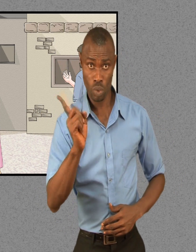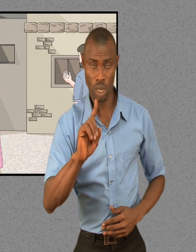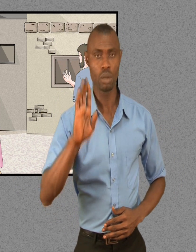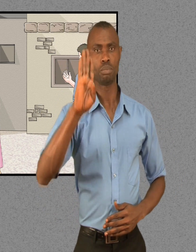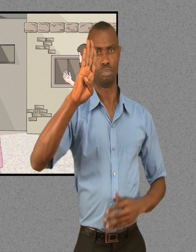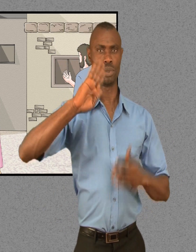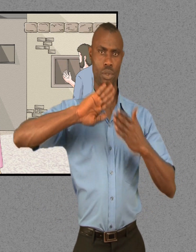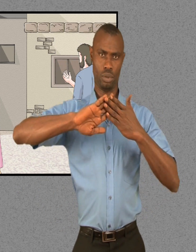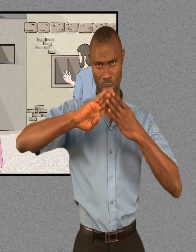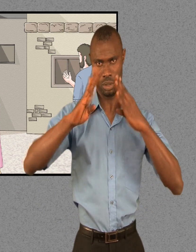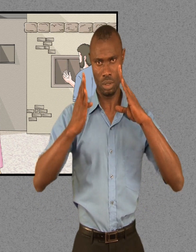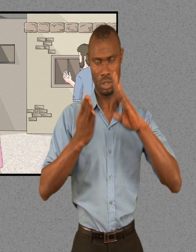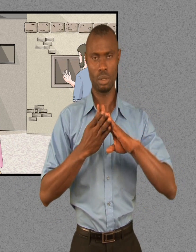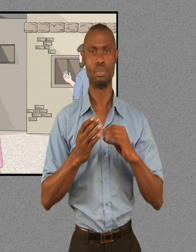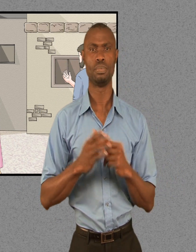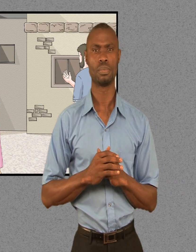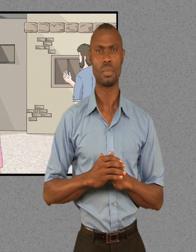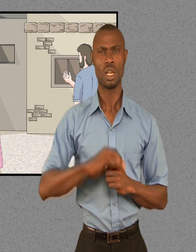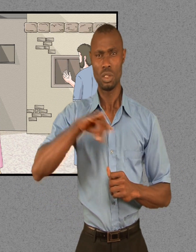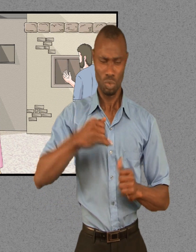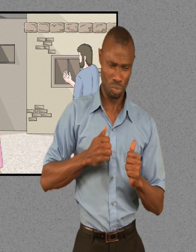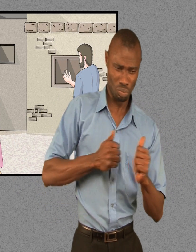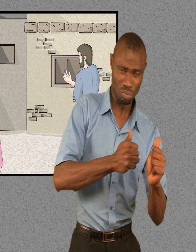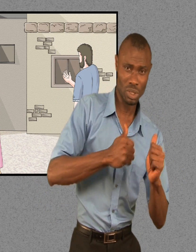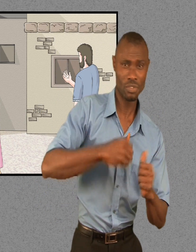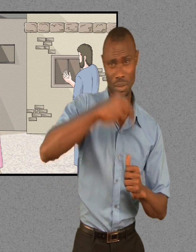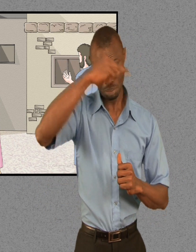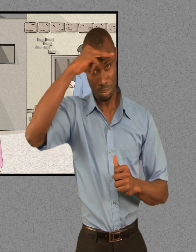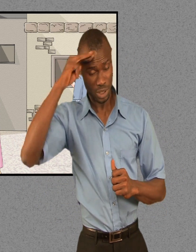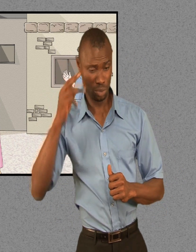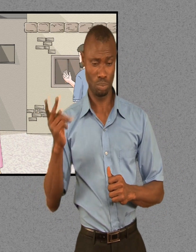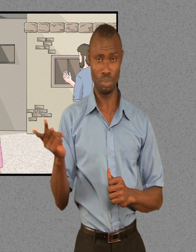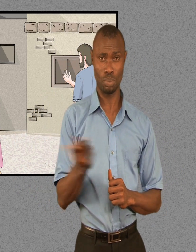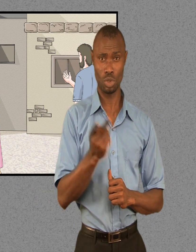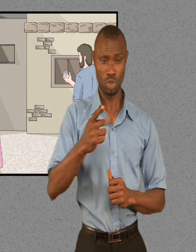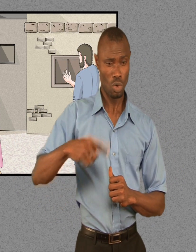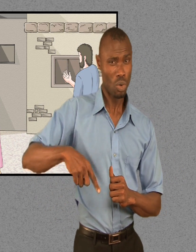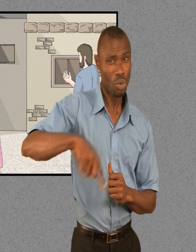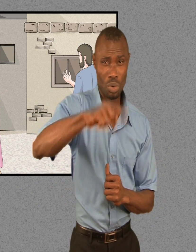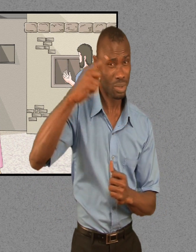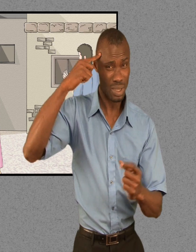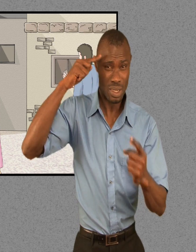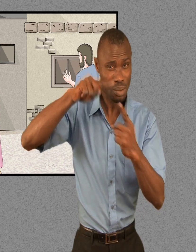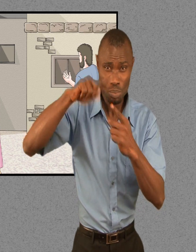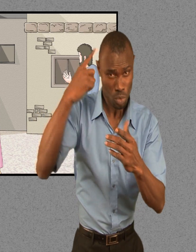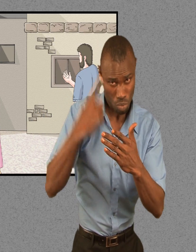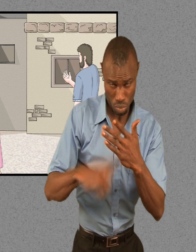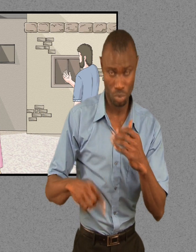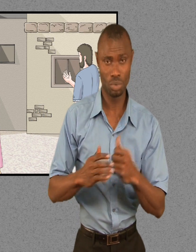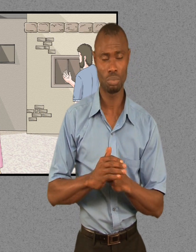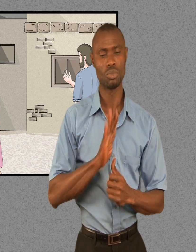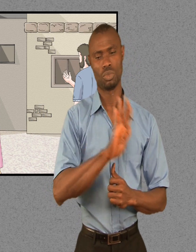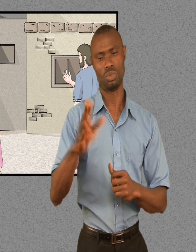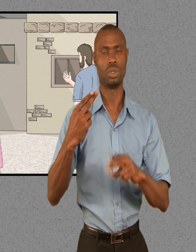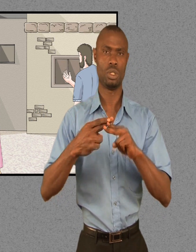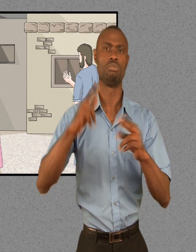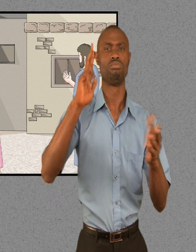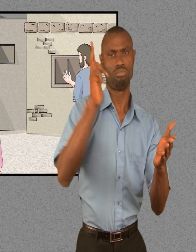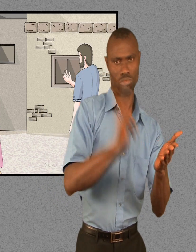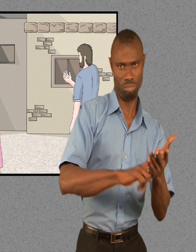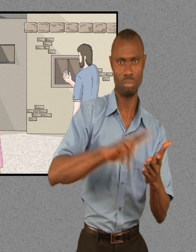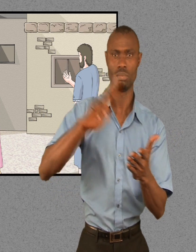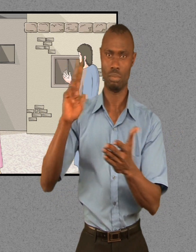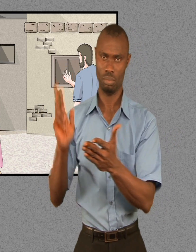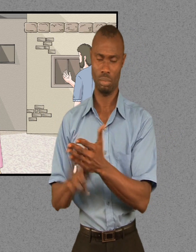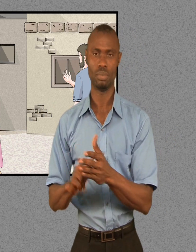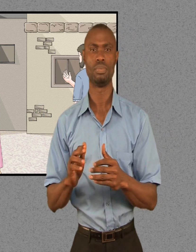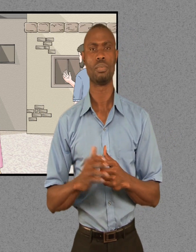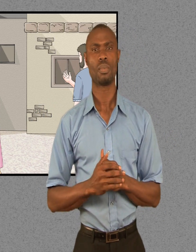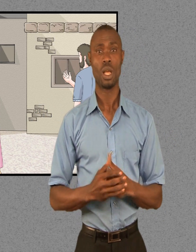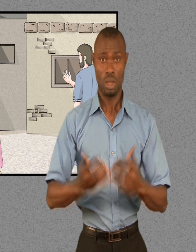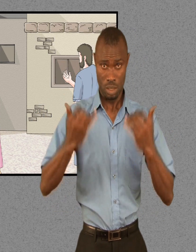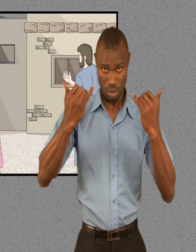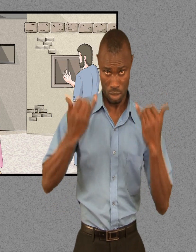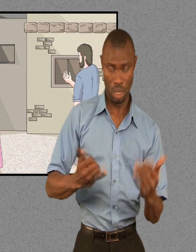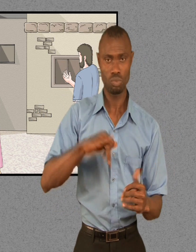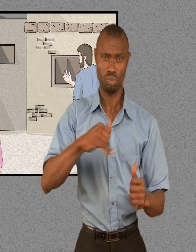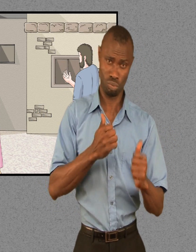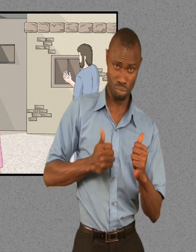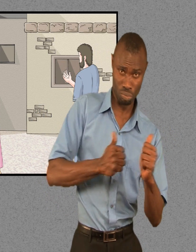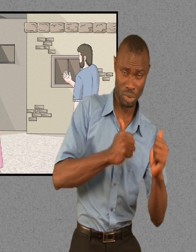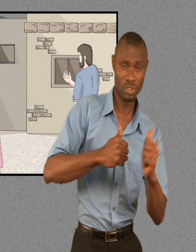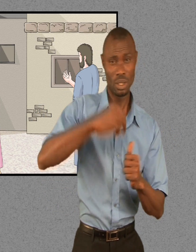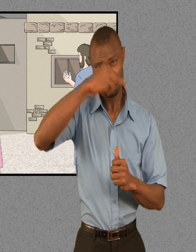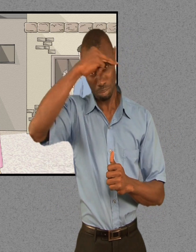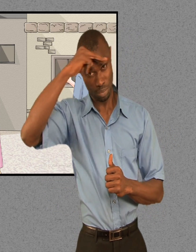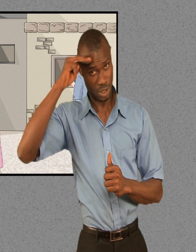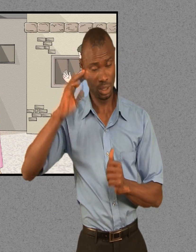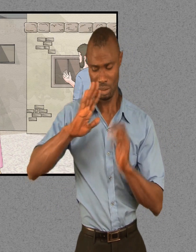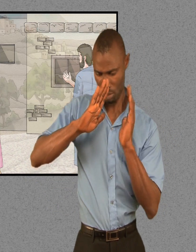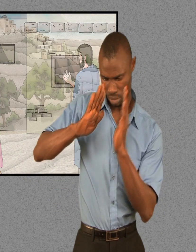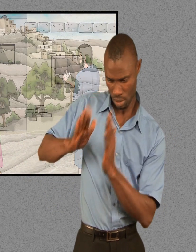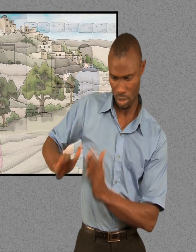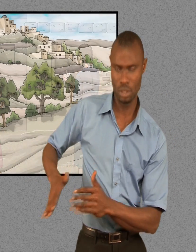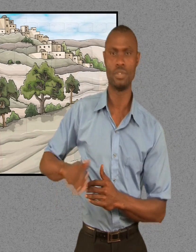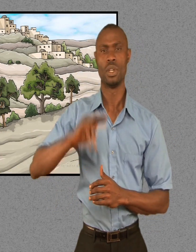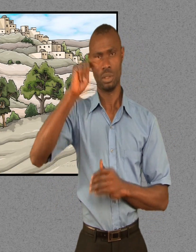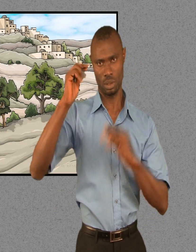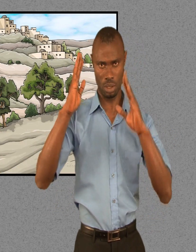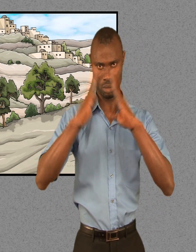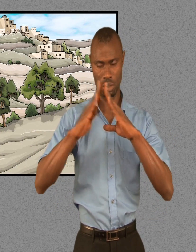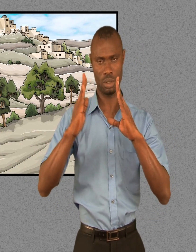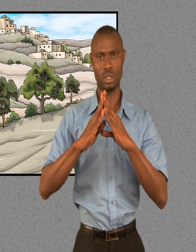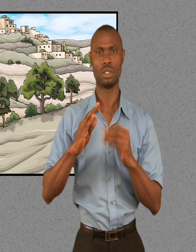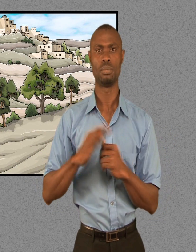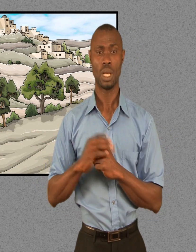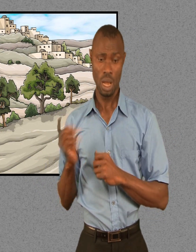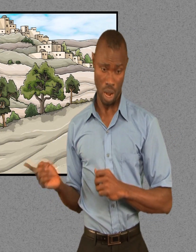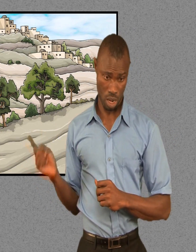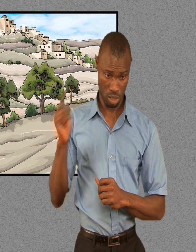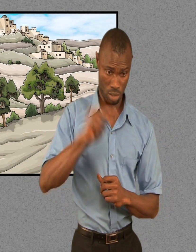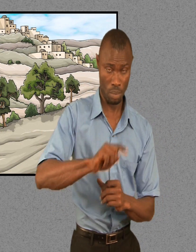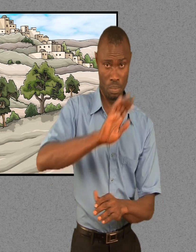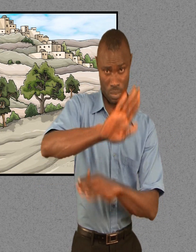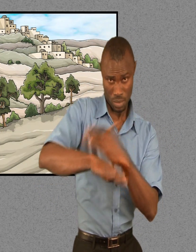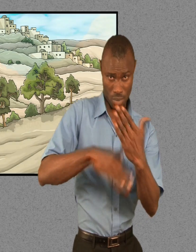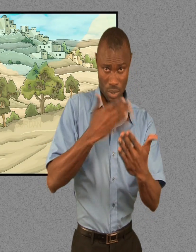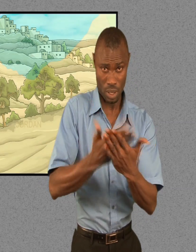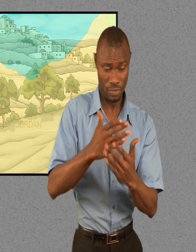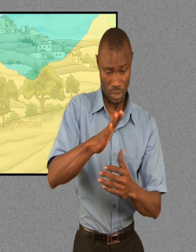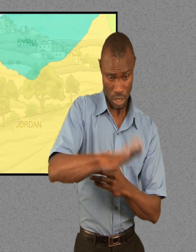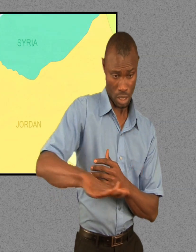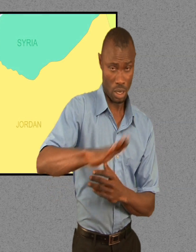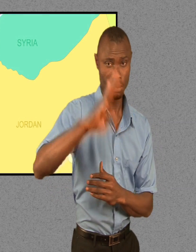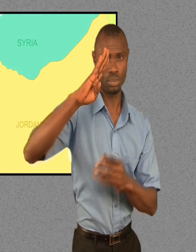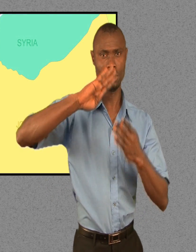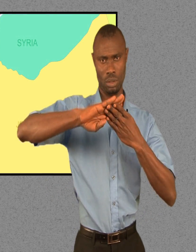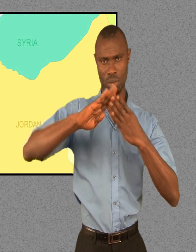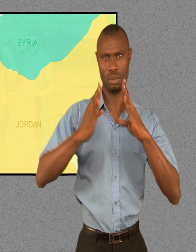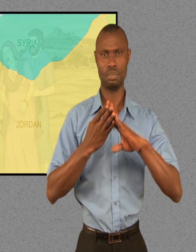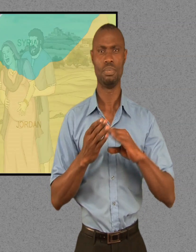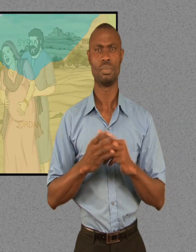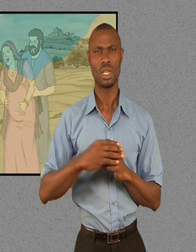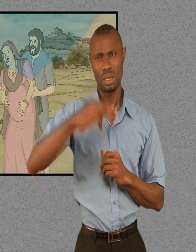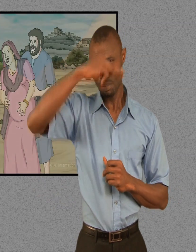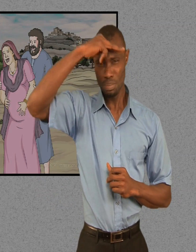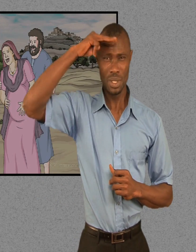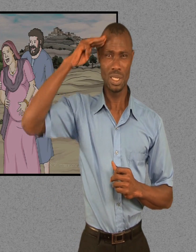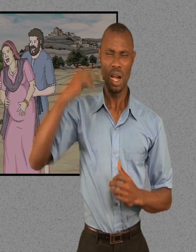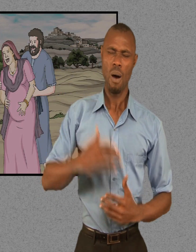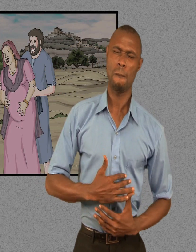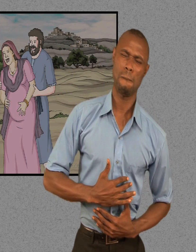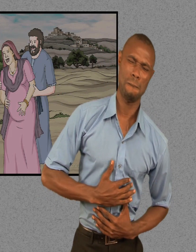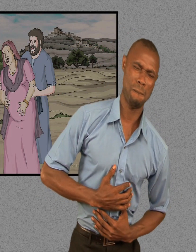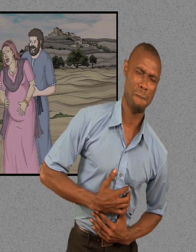He went there to register with Mary, who was pledged to him in marriage and was expecting a child.